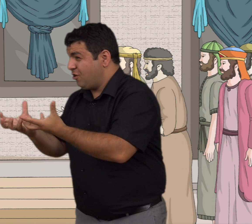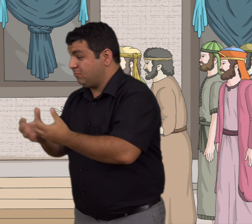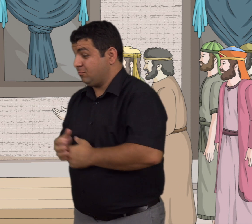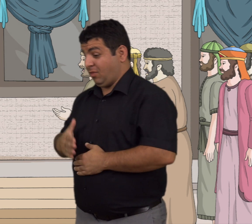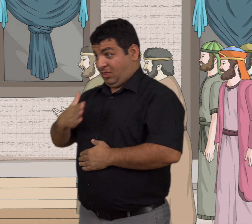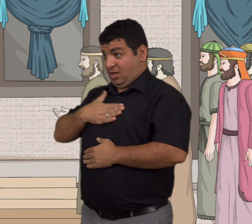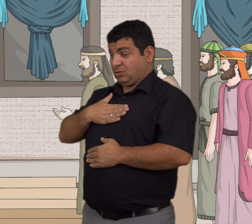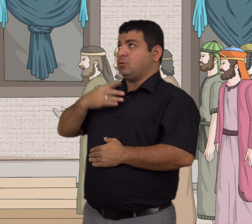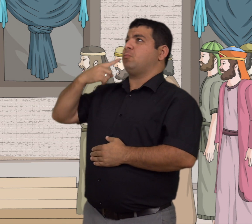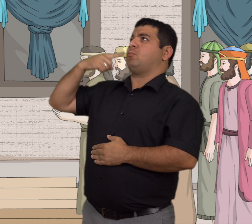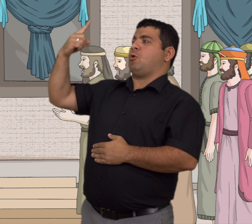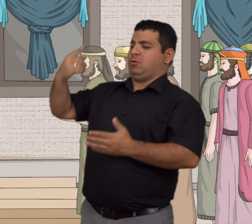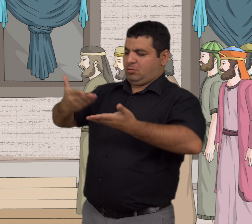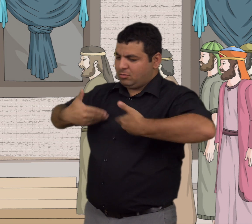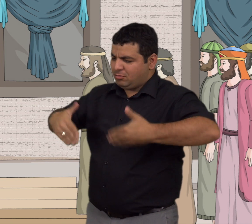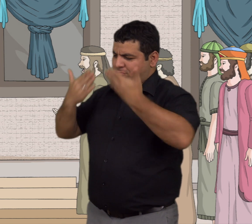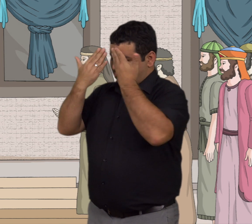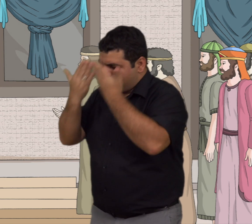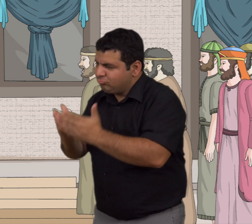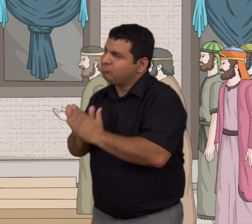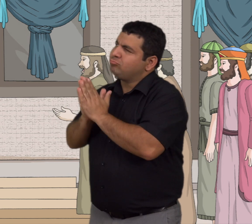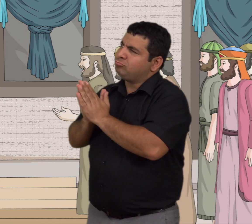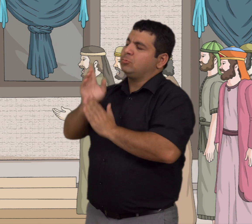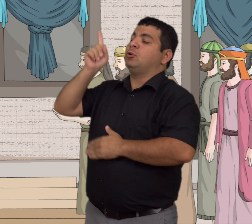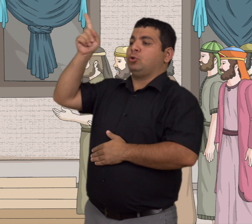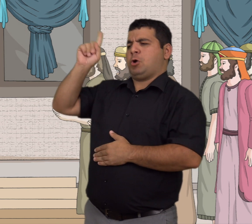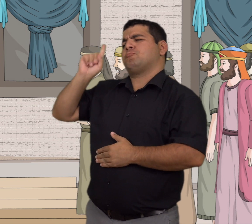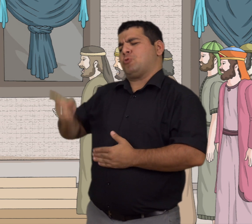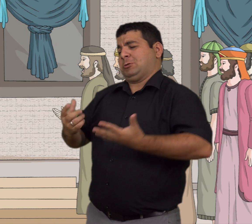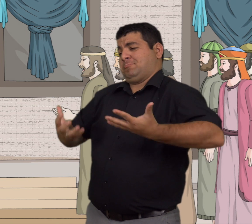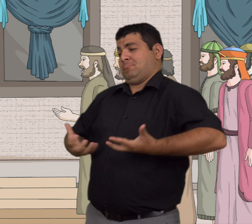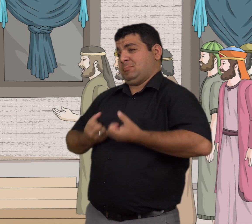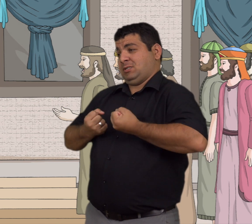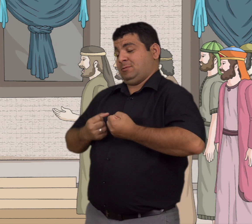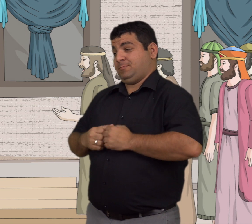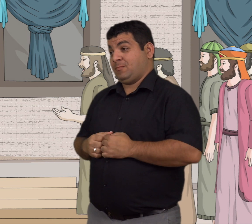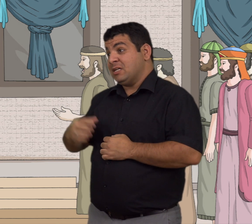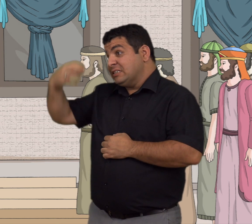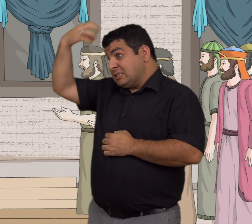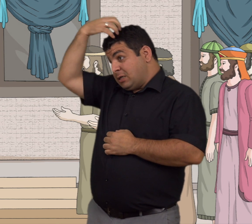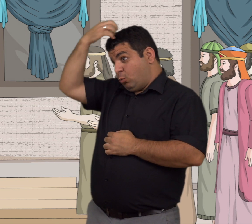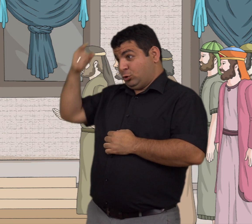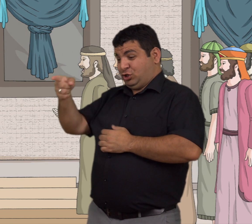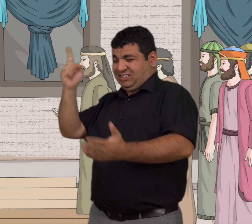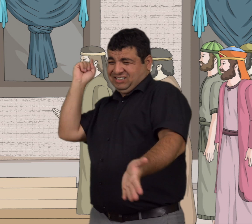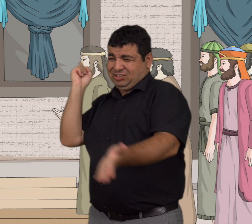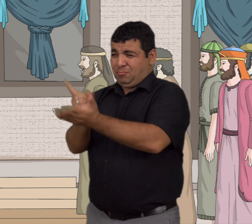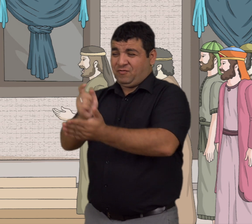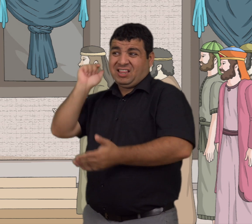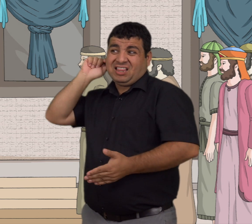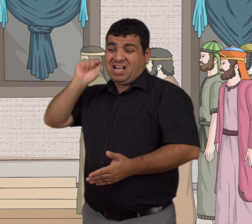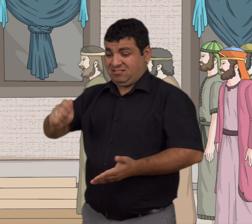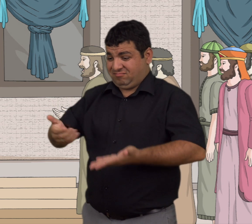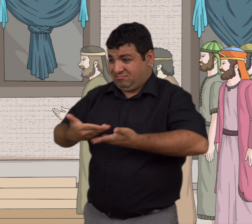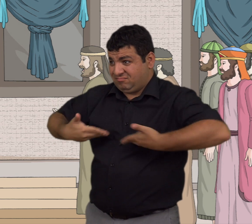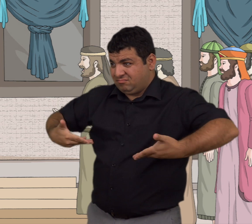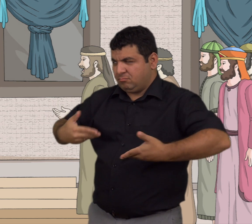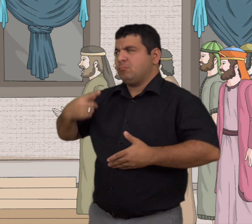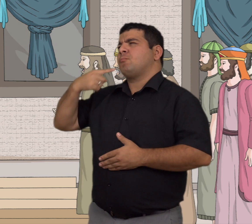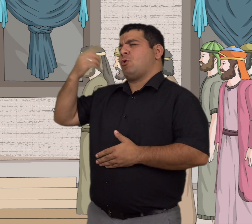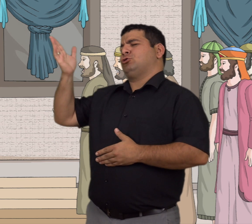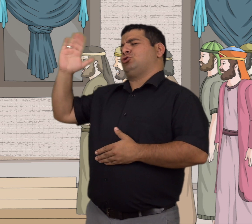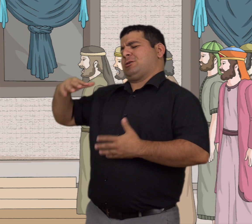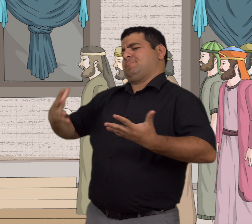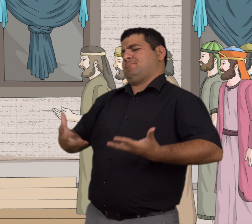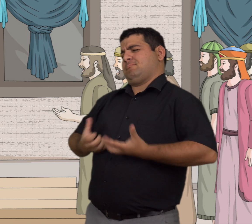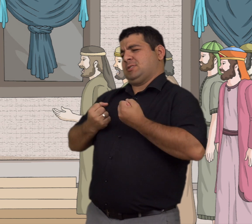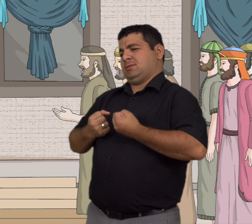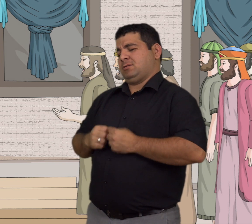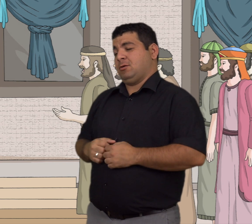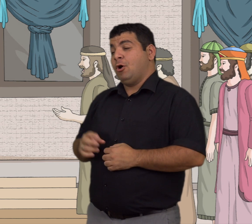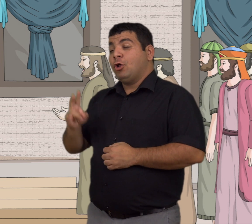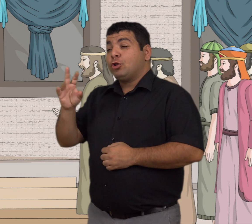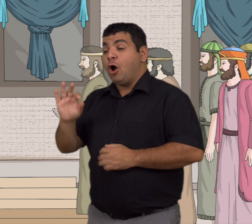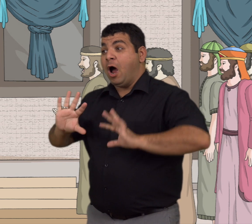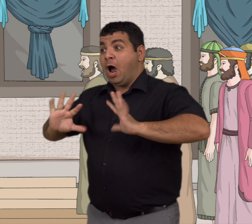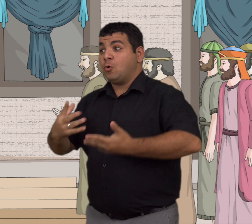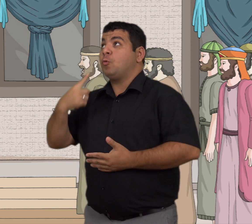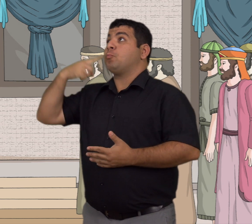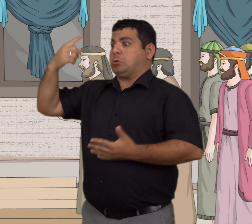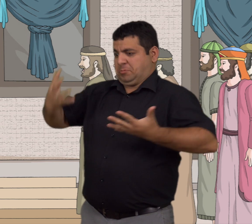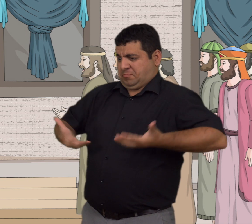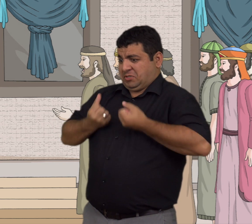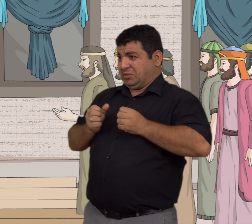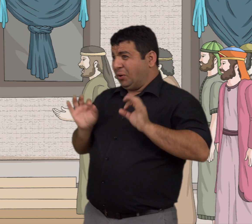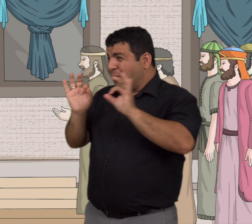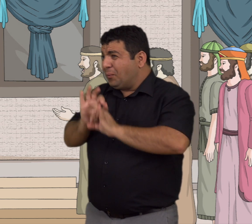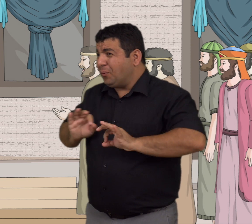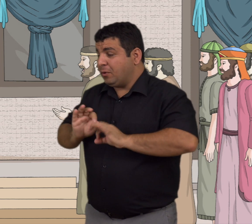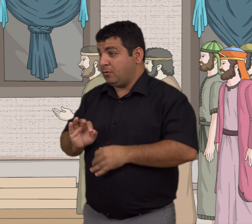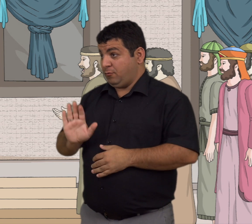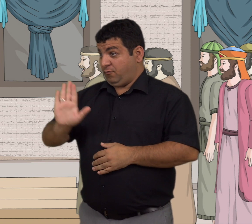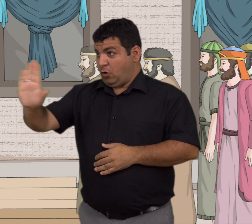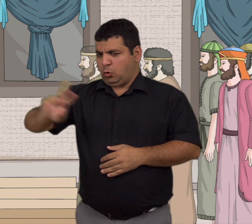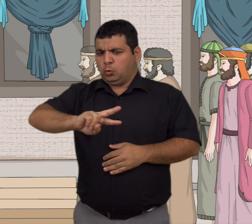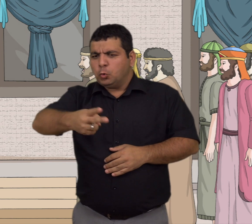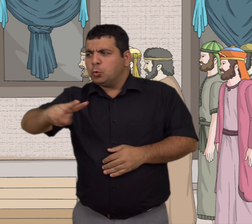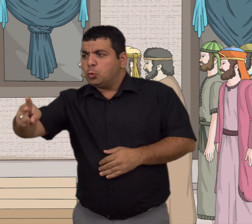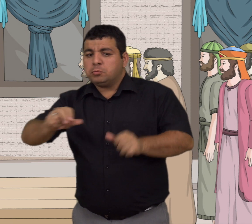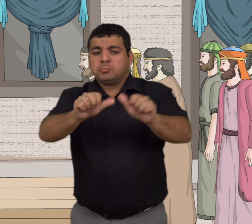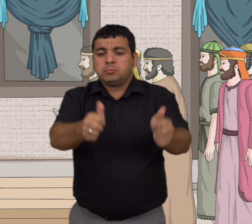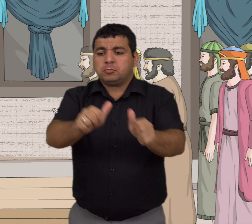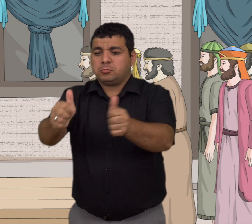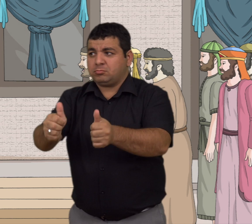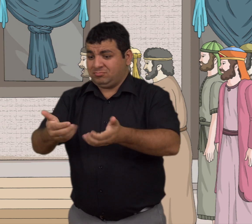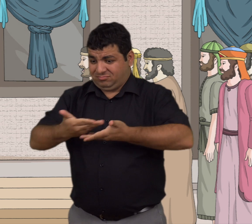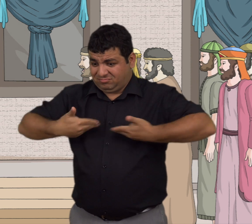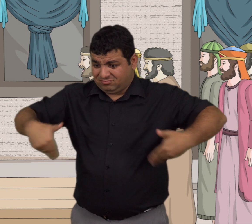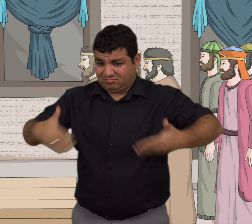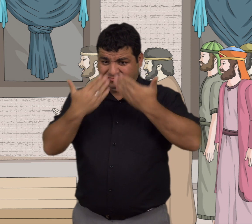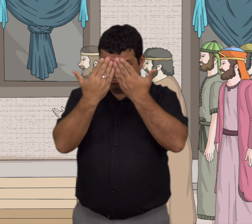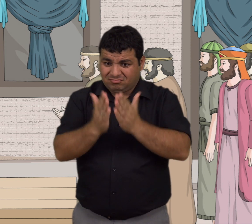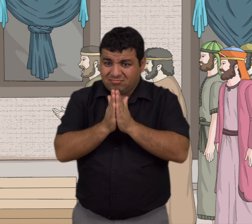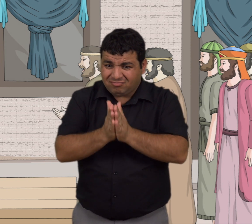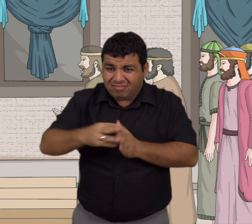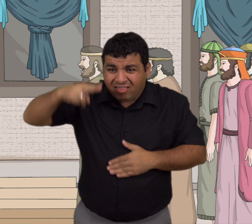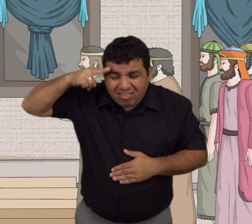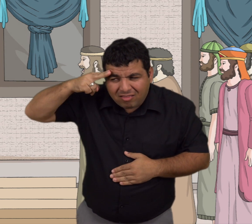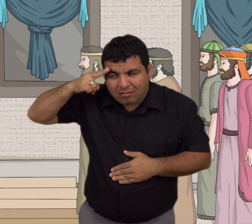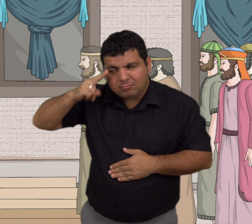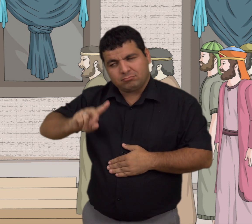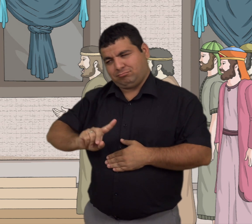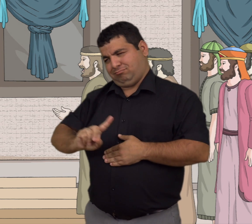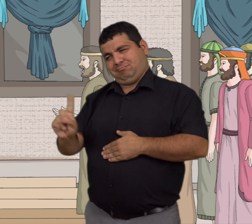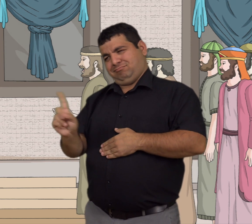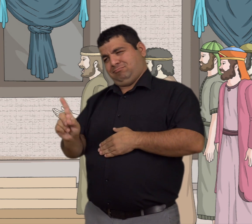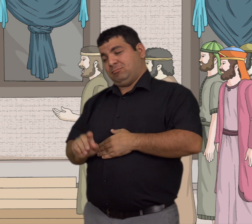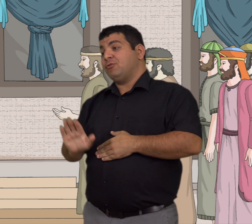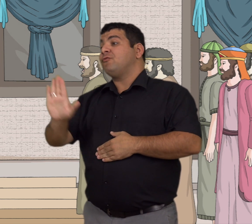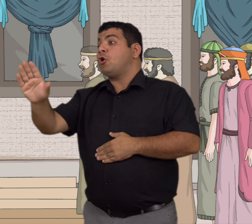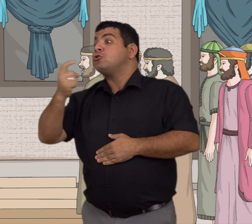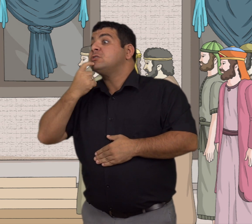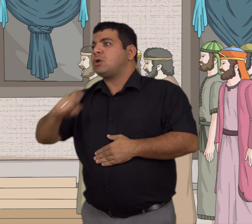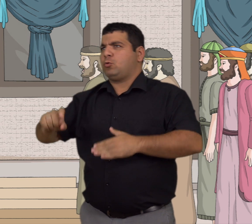If the God whom we serve exists, then He is able to deliver us from the blazing fiery furnace and from your hand, O king.